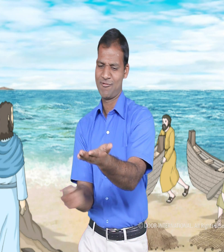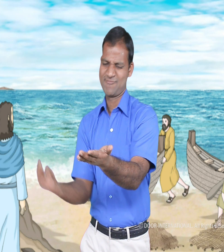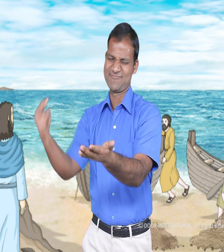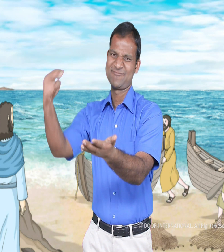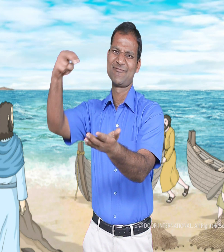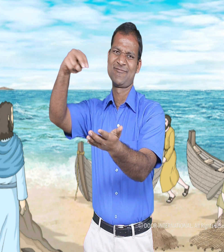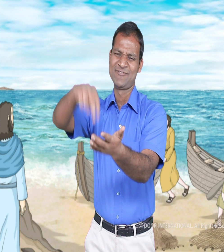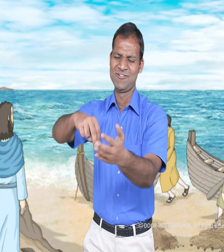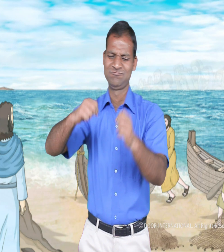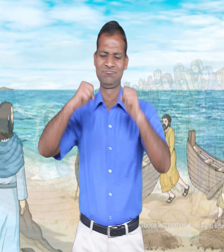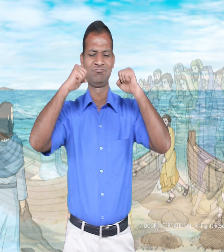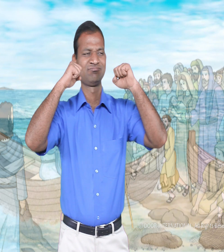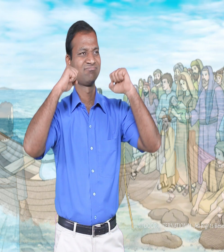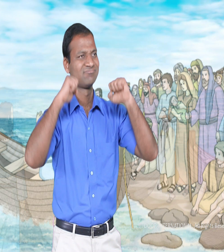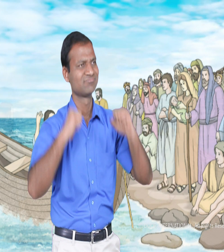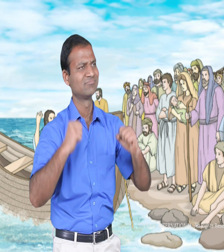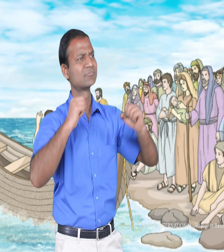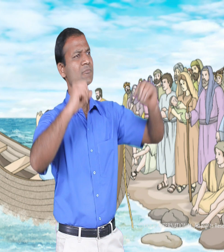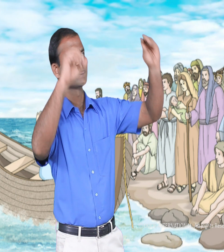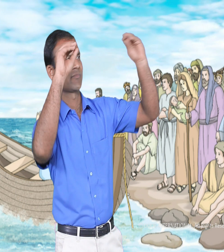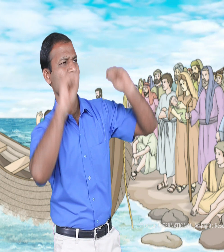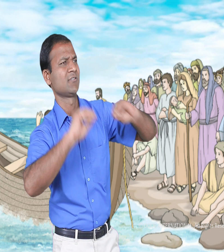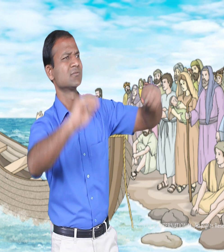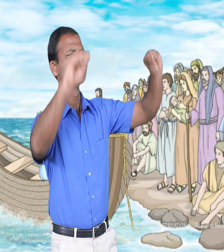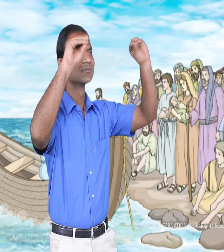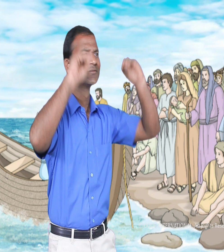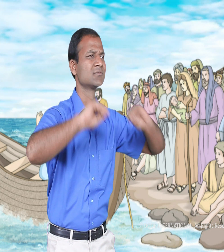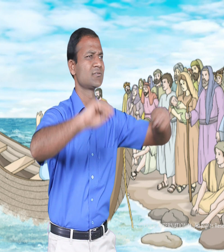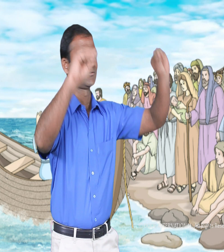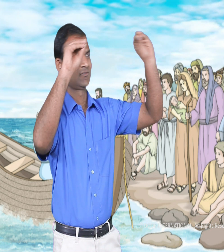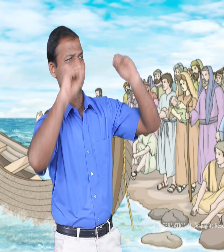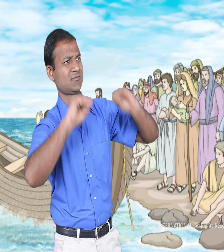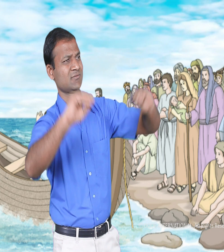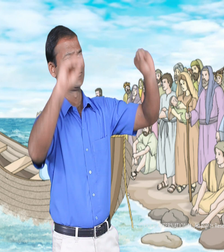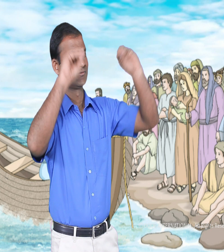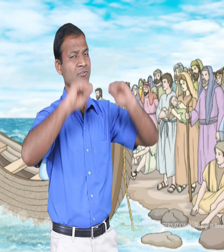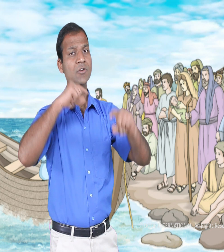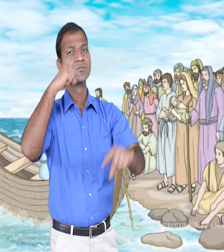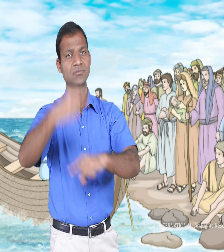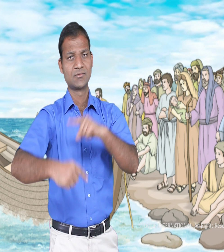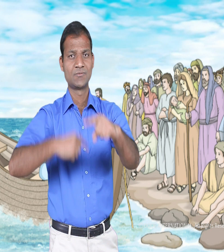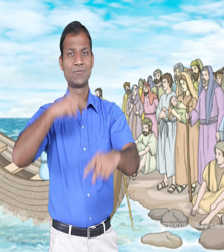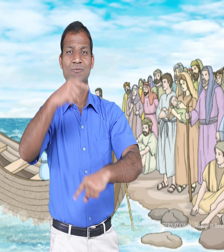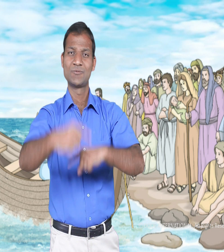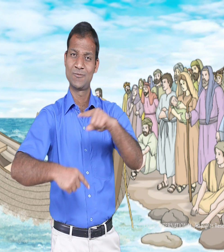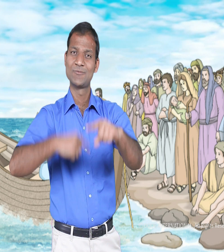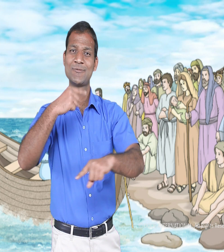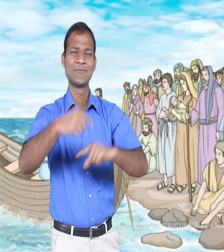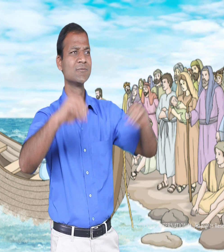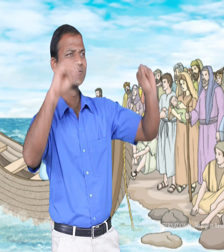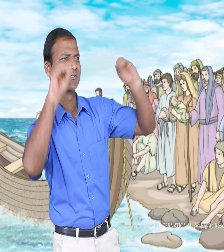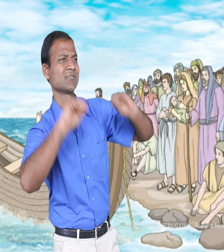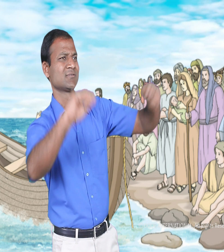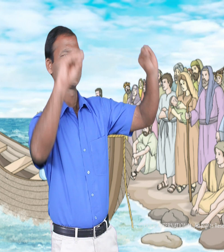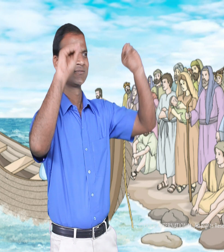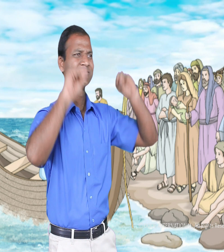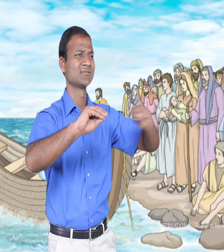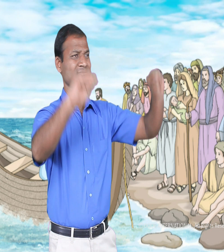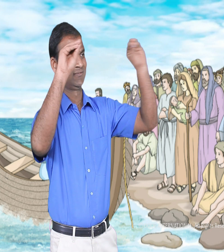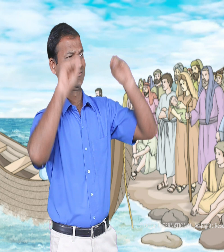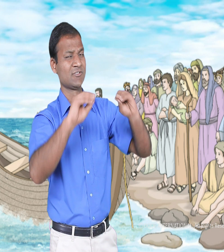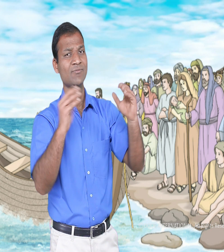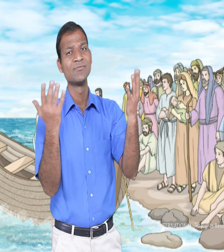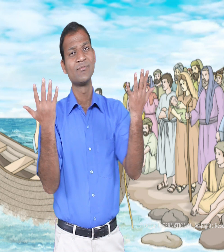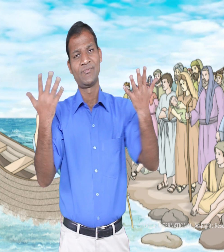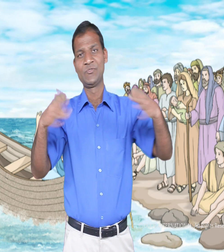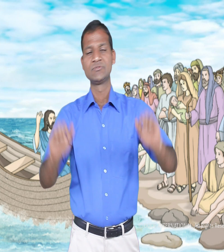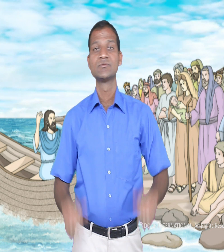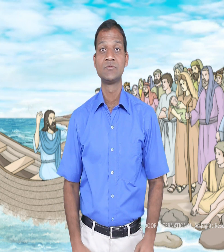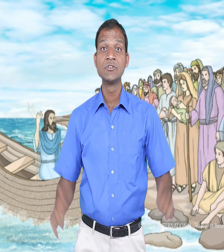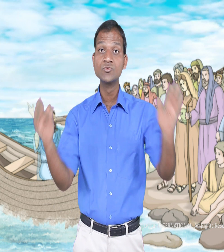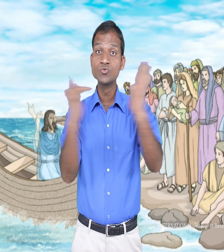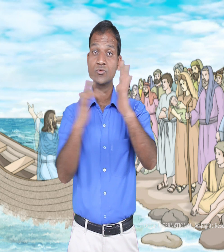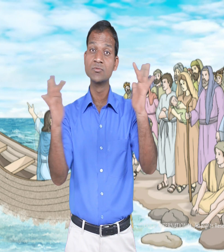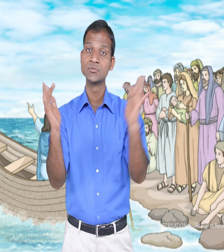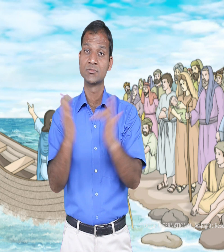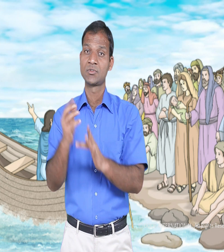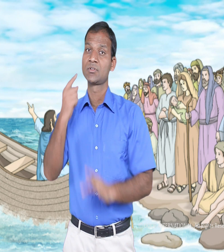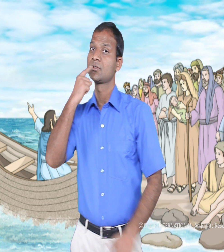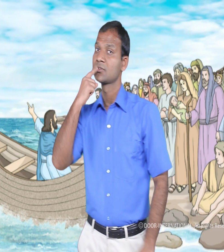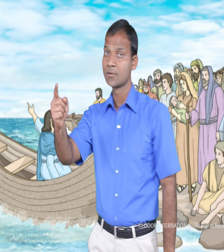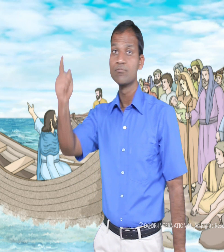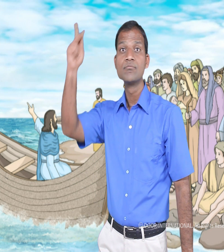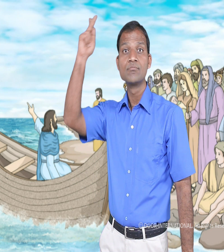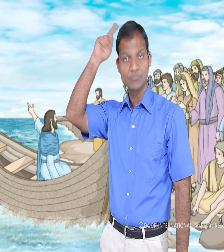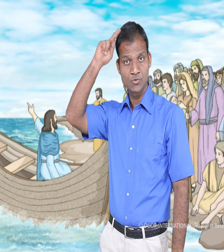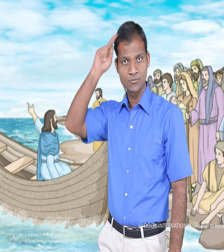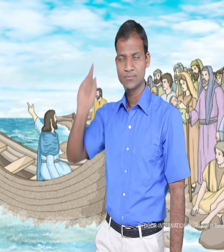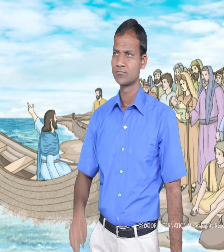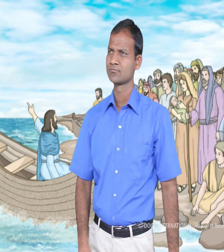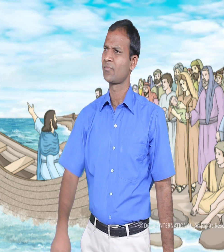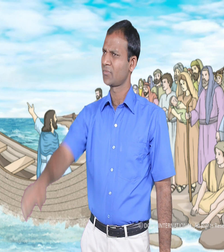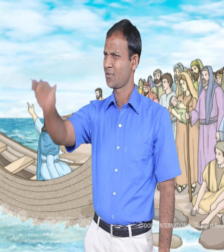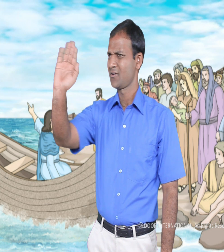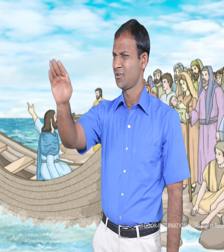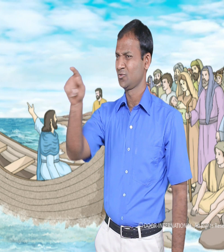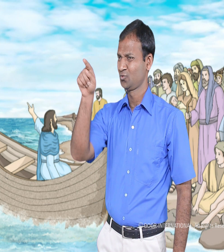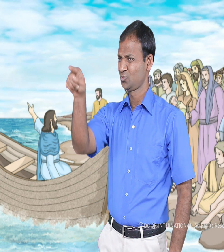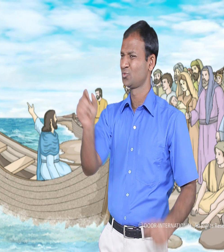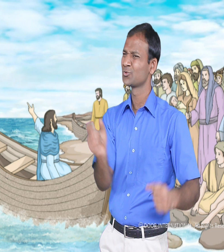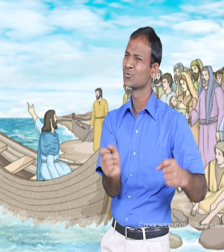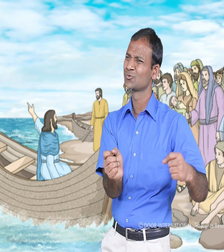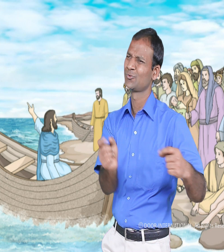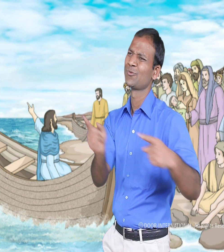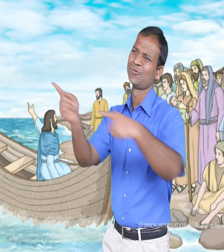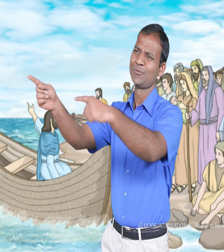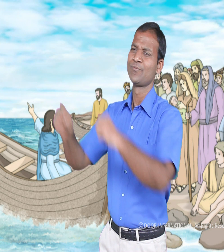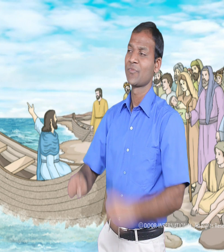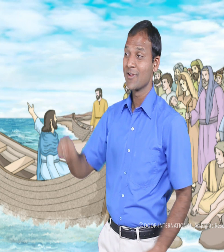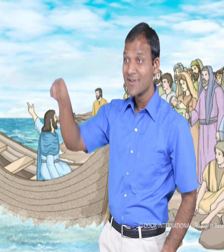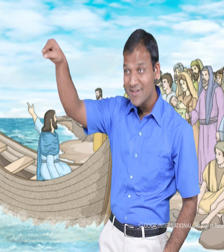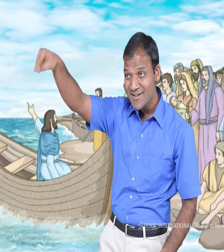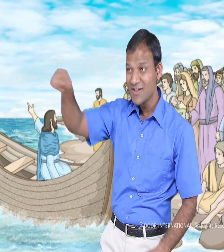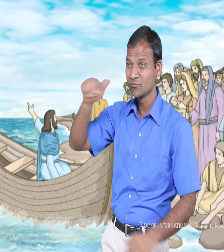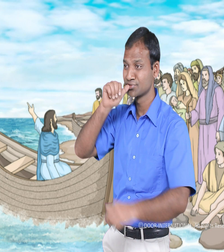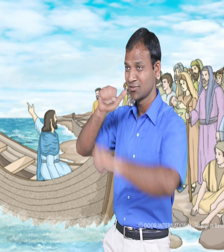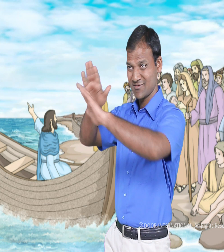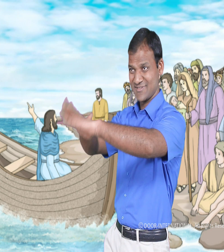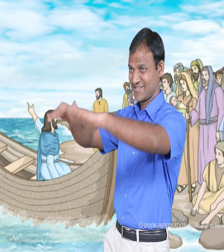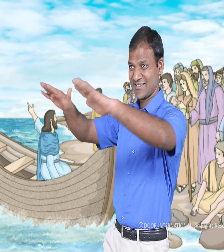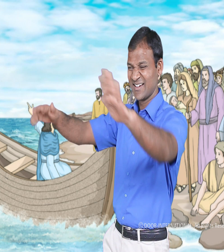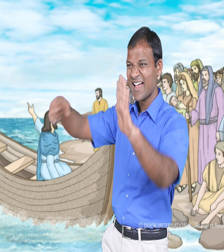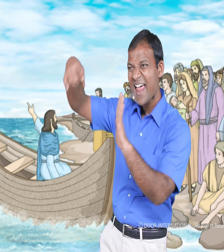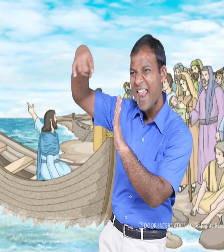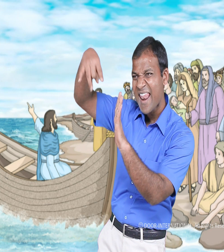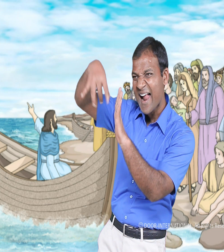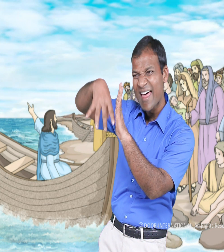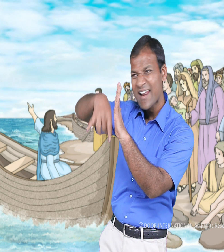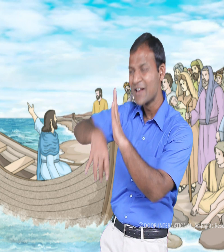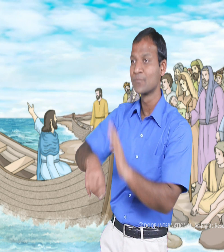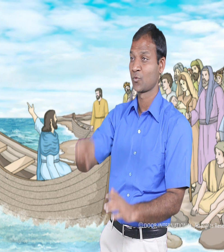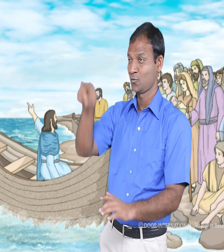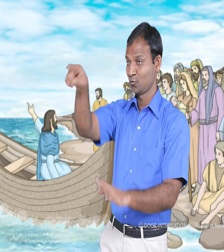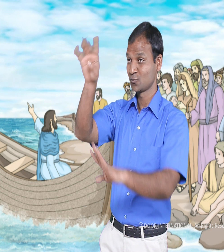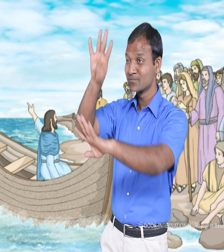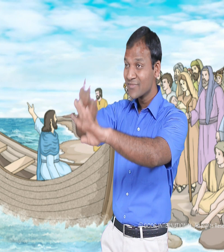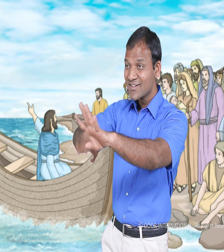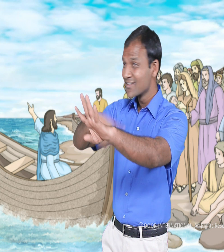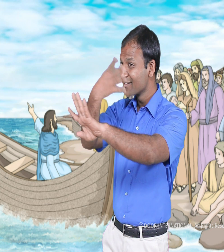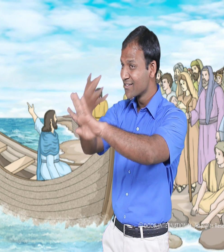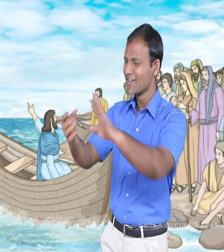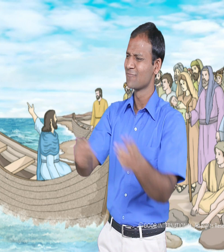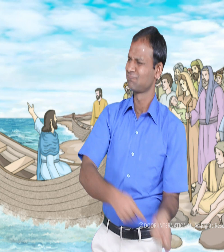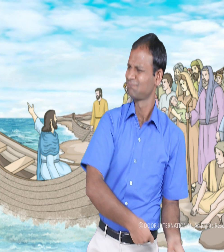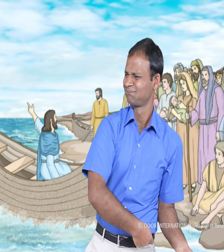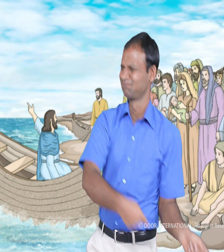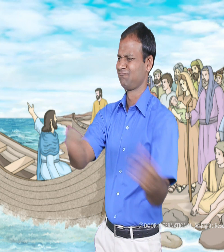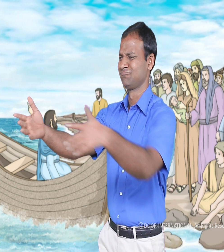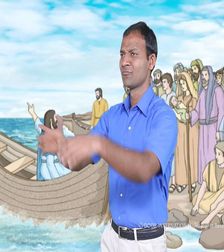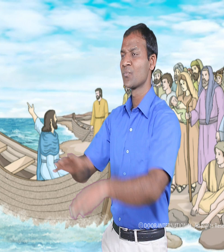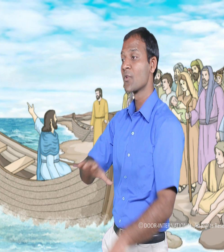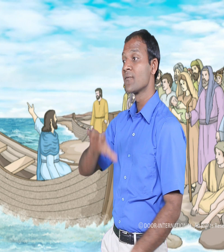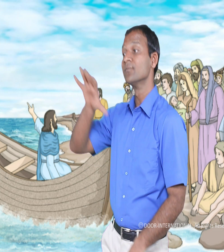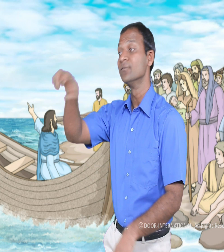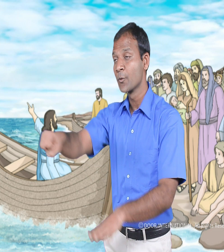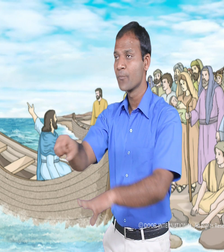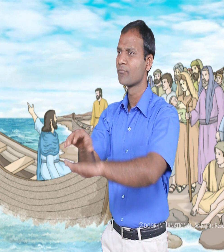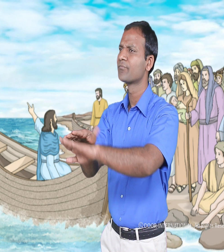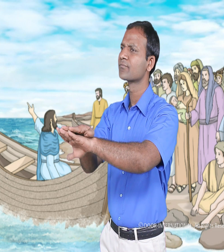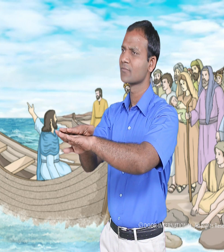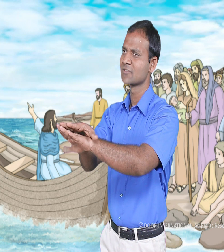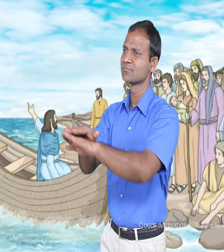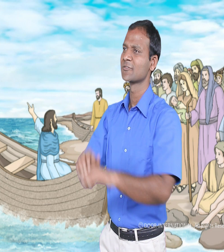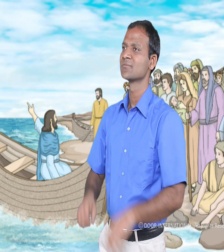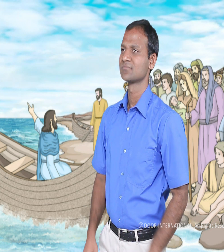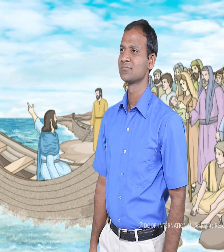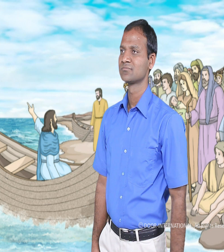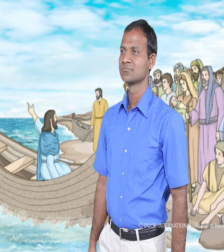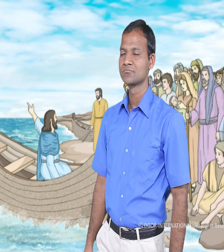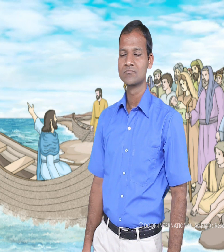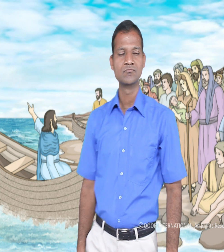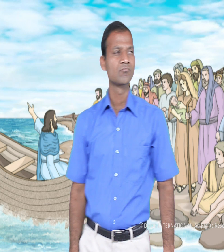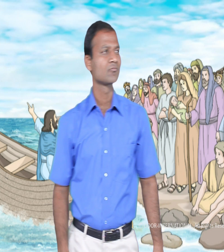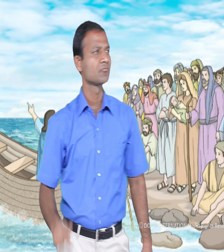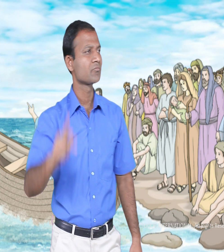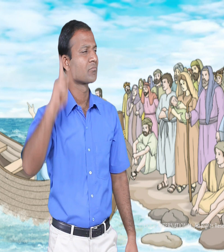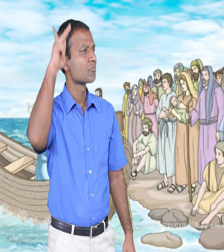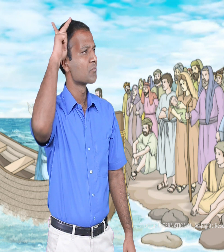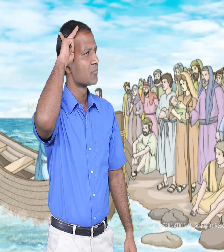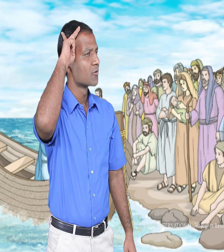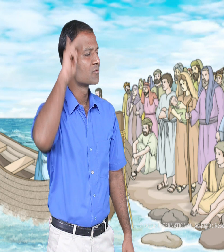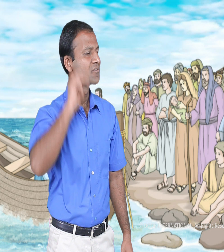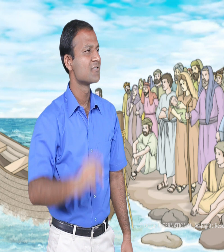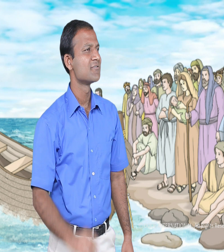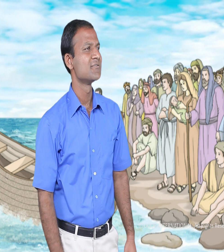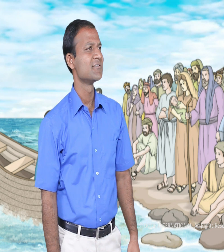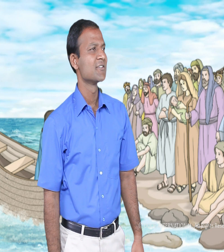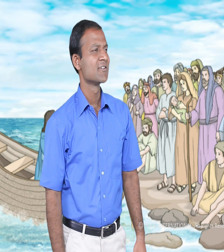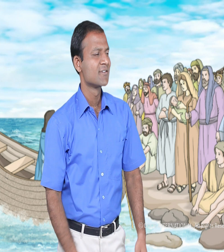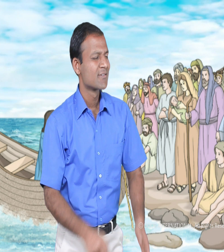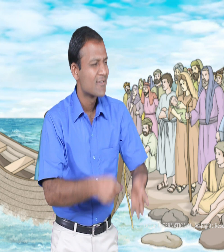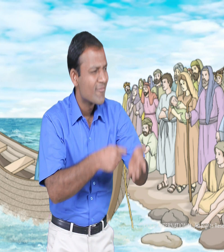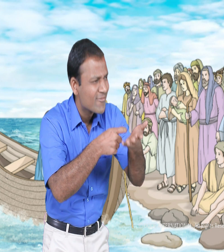Jesus got into the boat belonging to Simon and asked him to put out a little from shore.